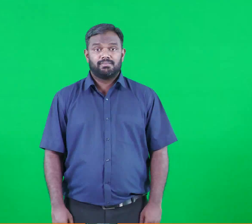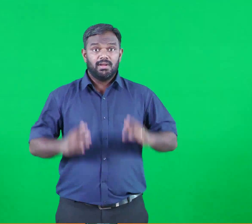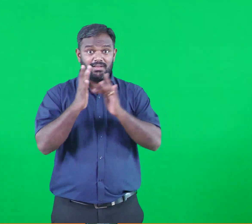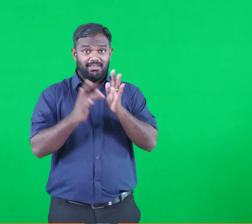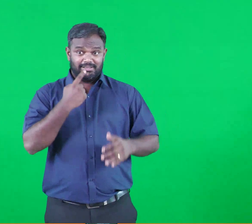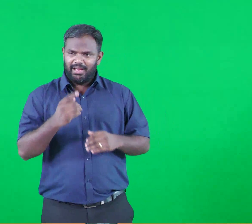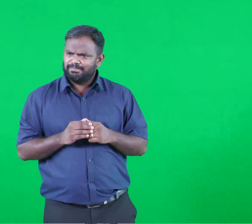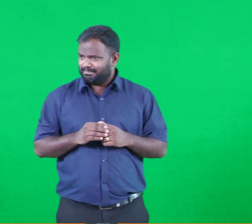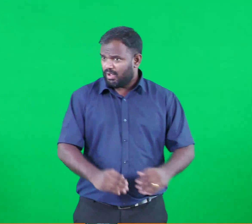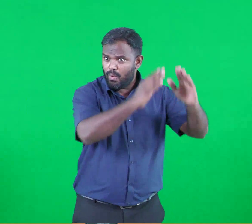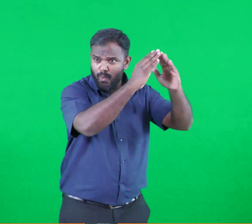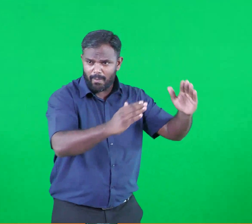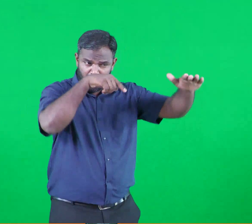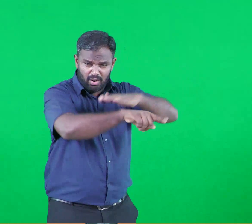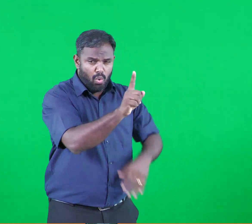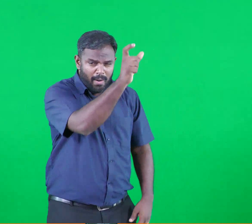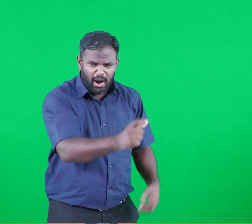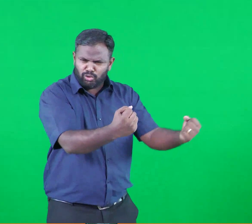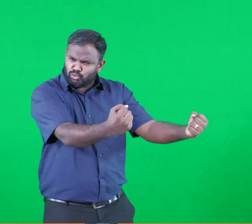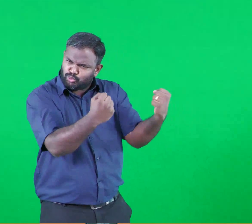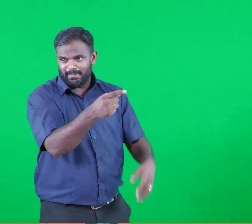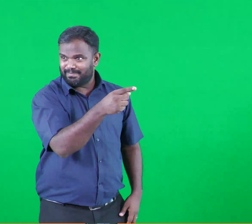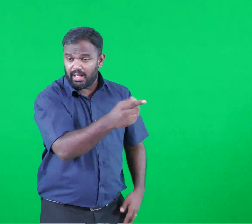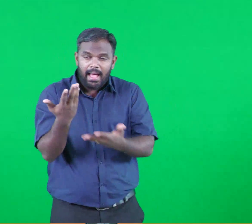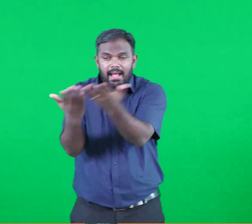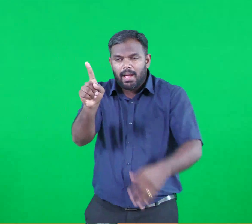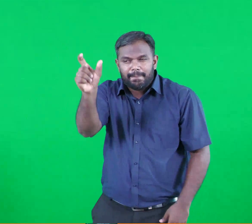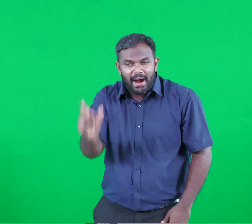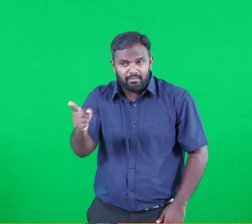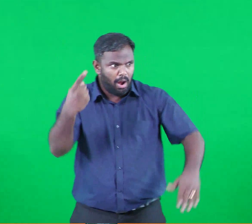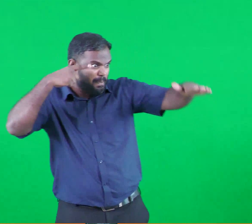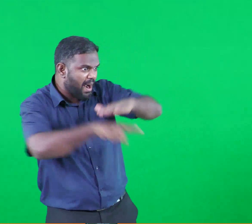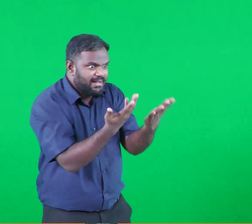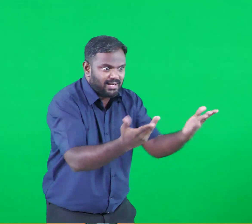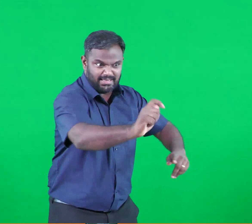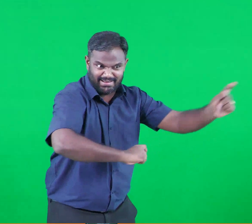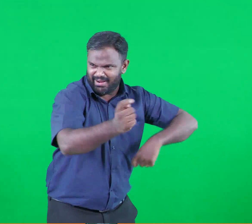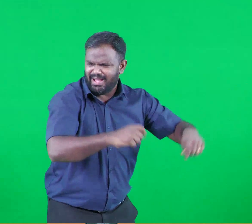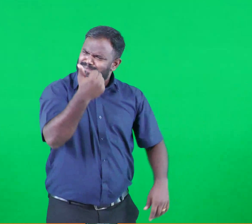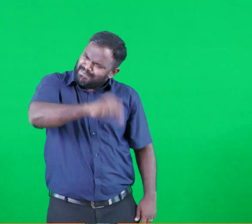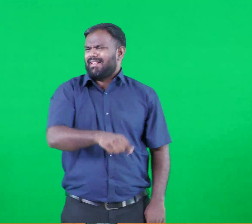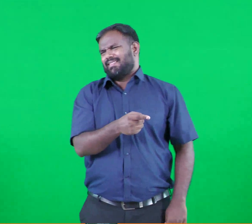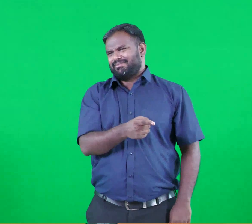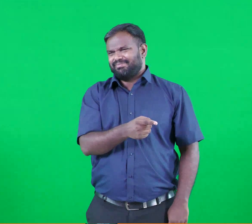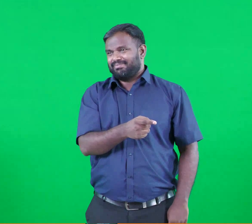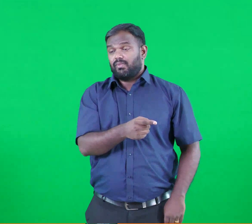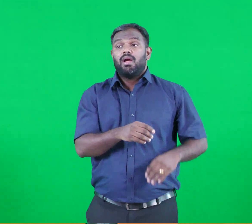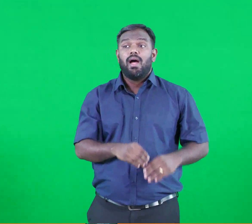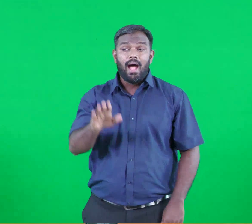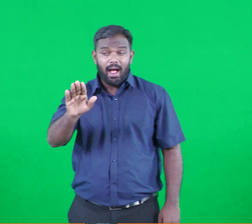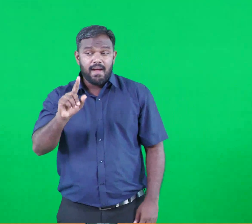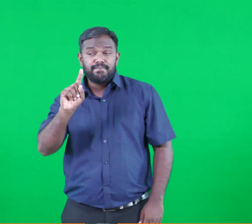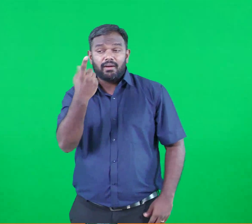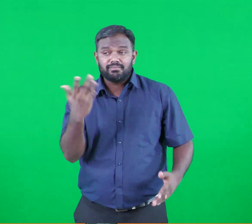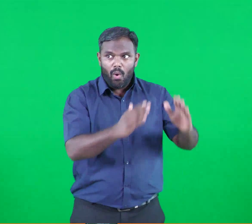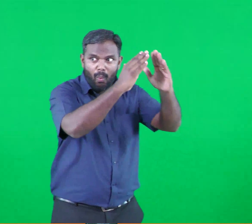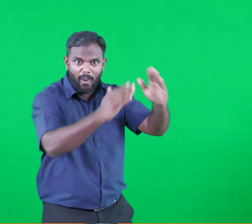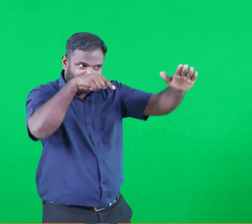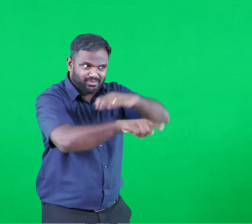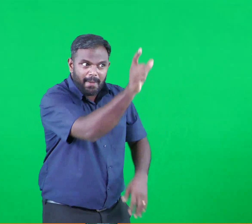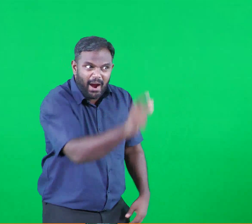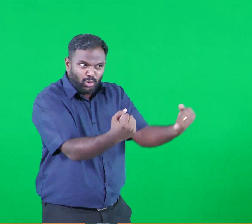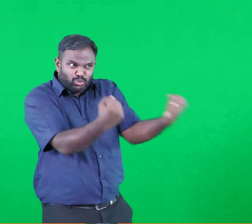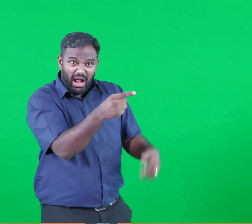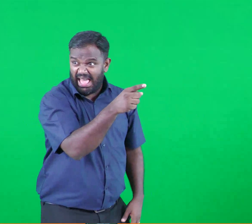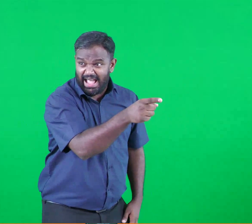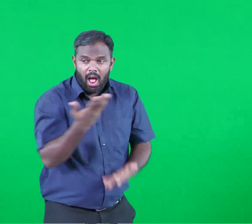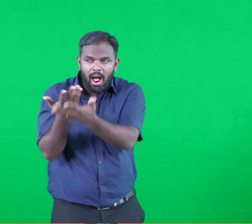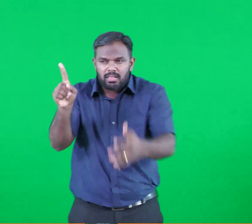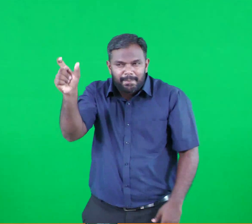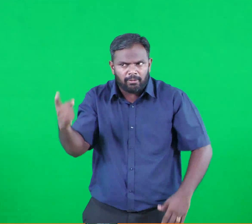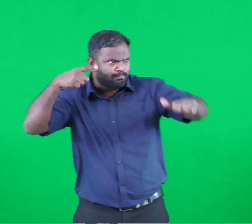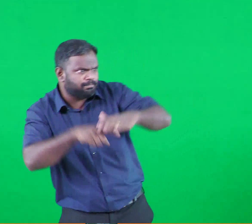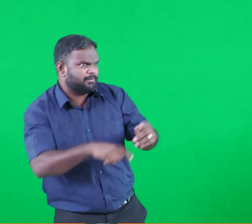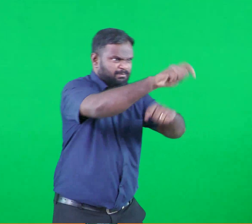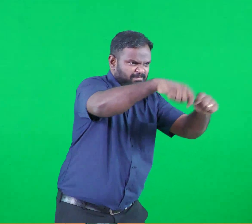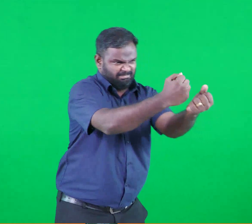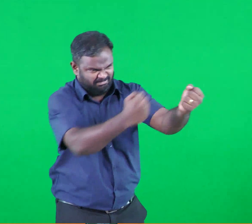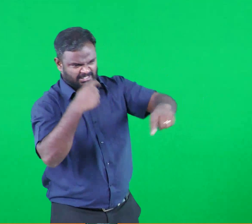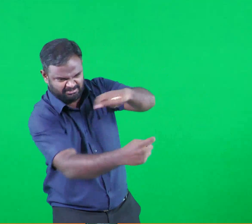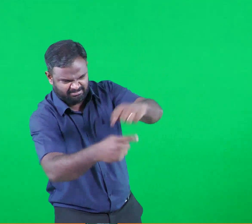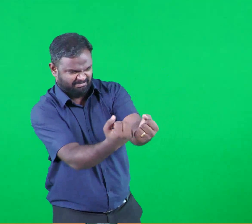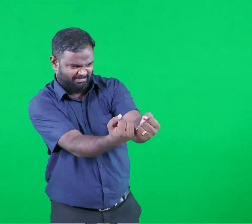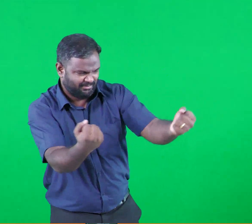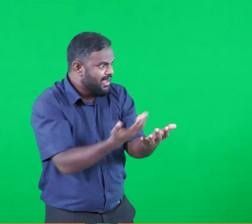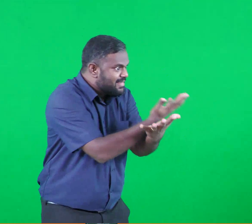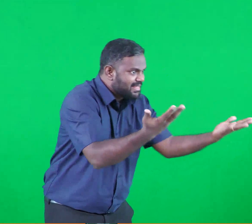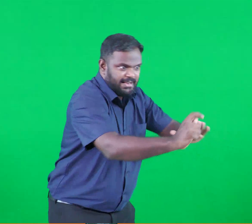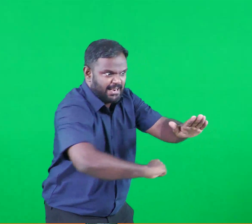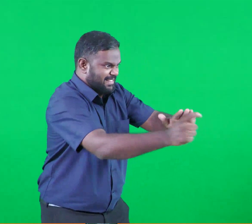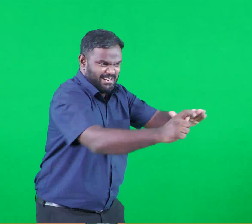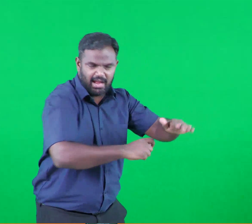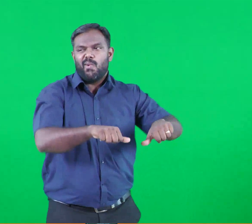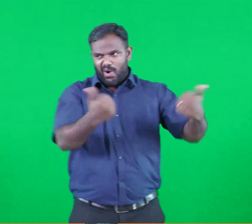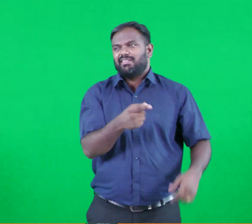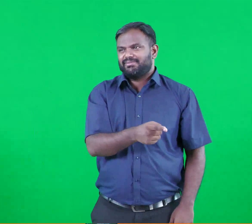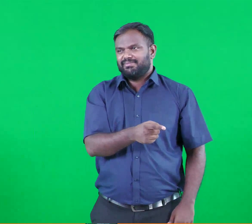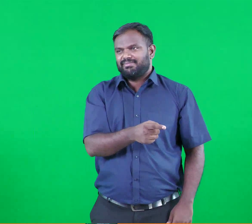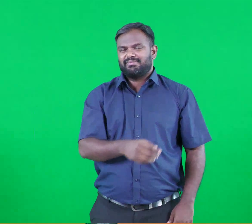Indeed, no one can enter a strong man's house to steal his possessions unless he first ties up the strong man.